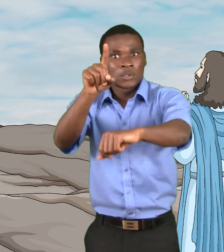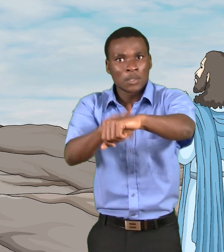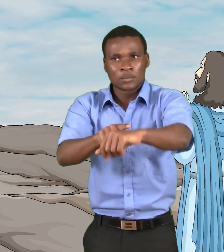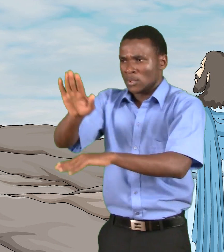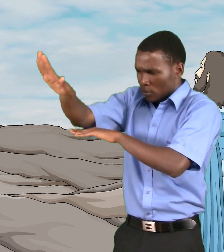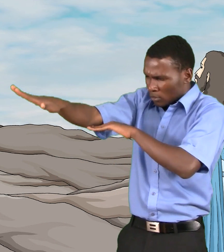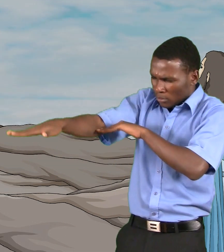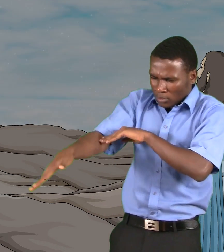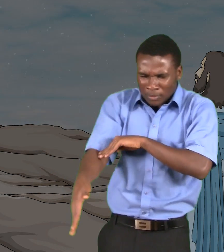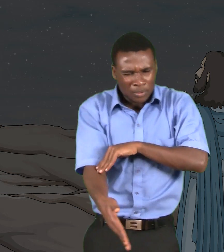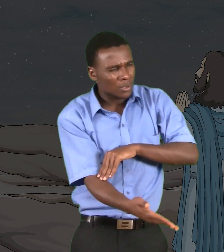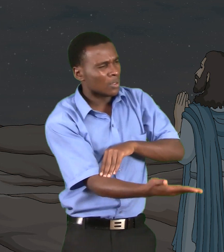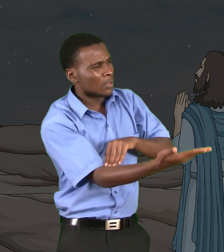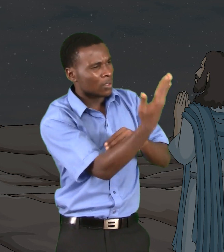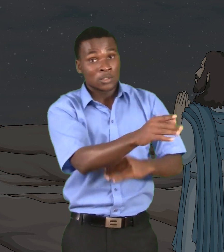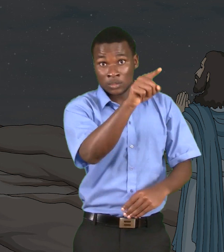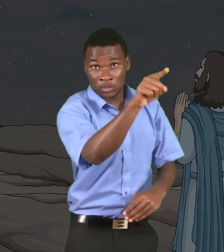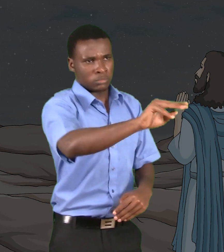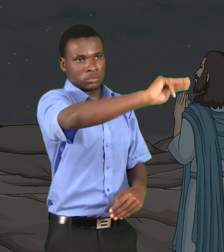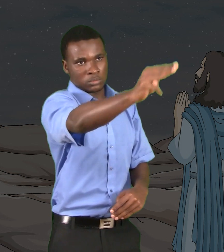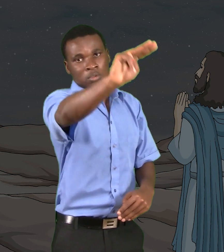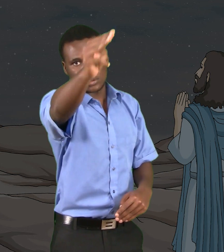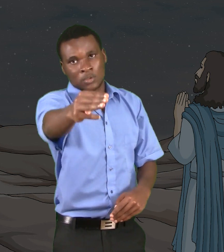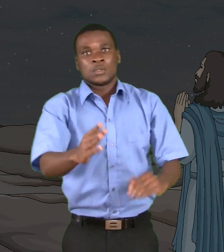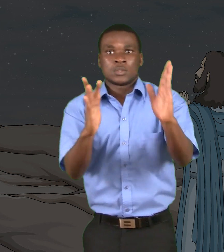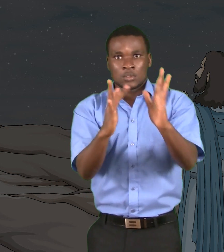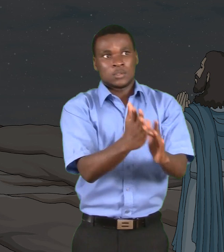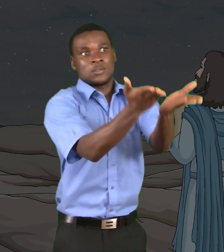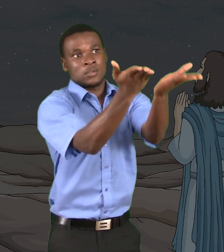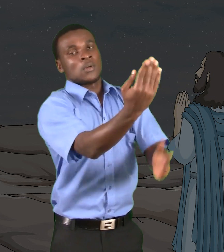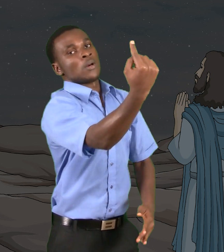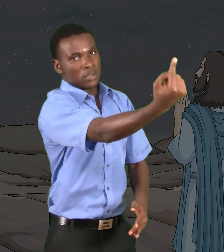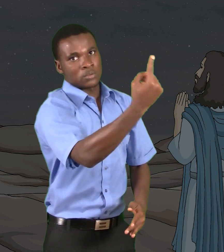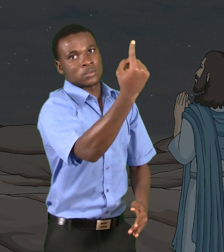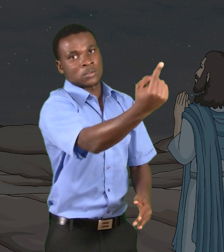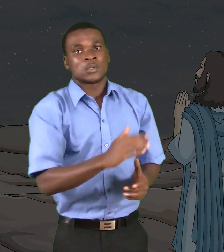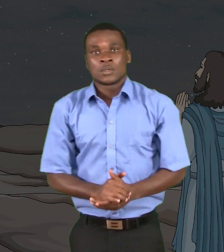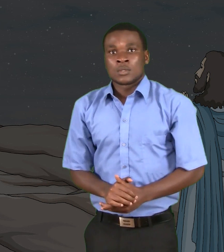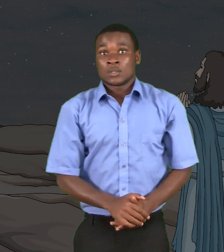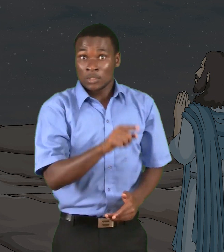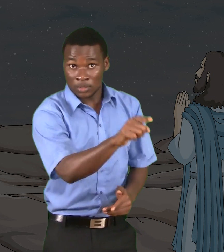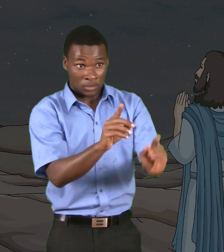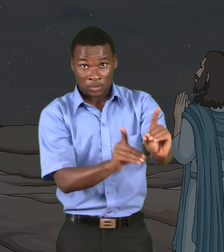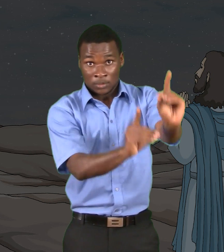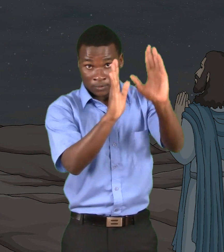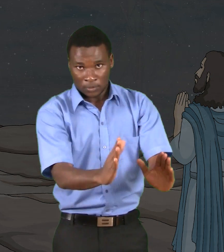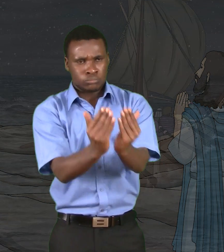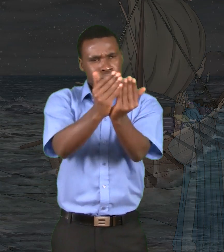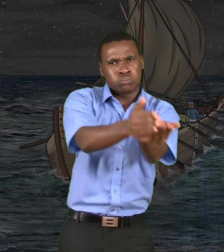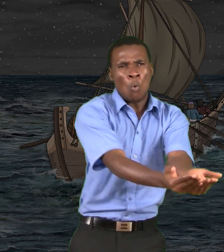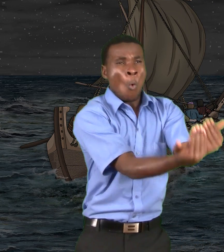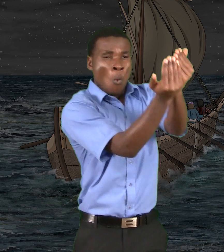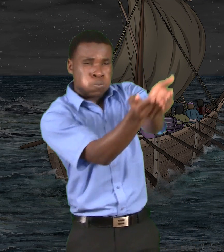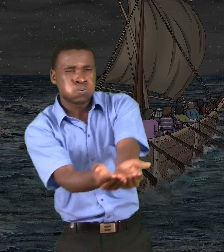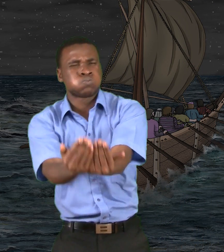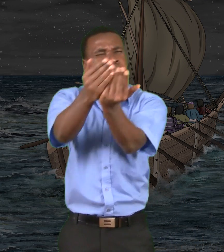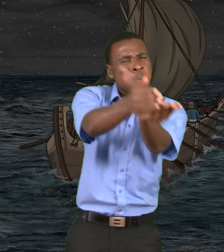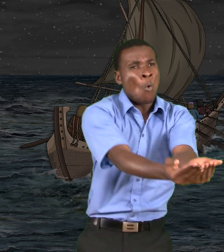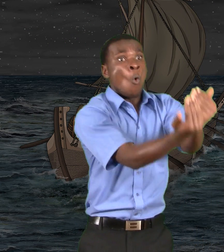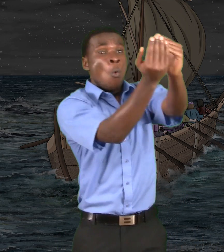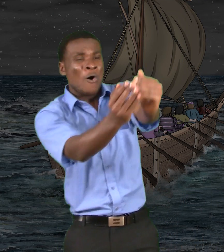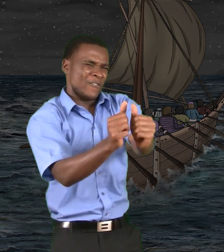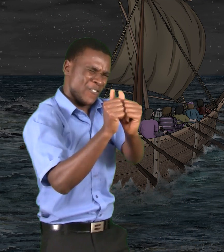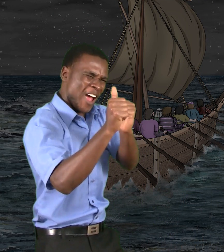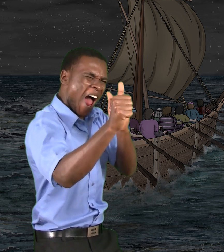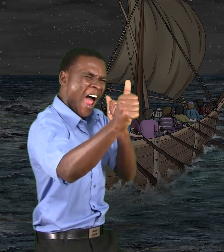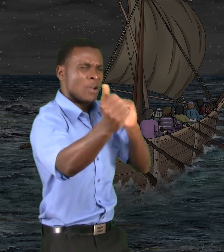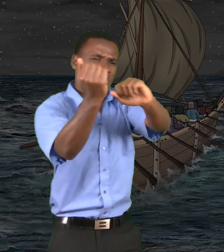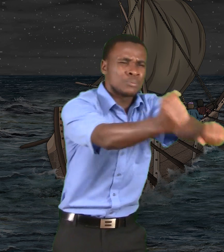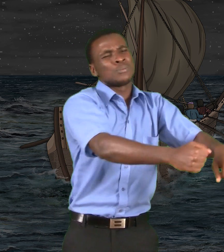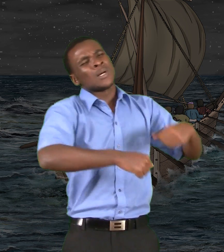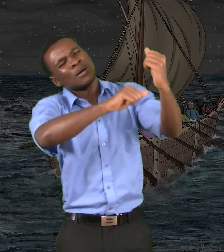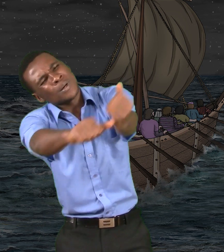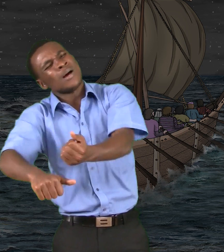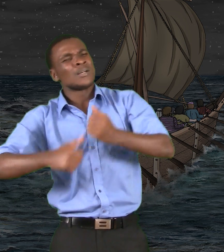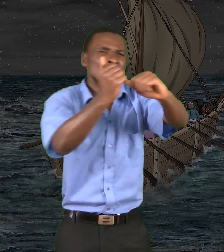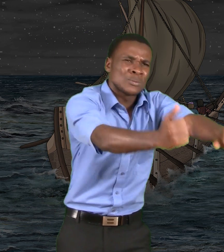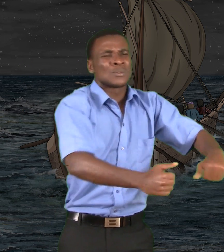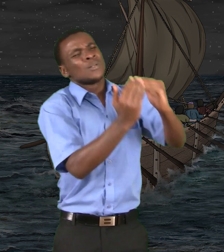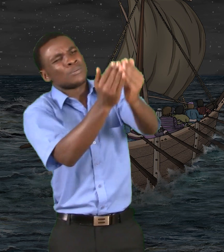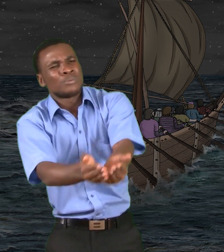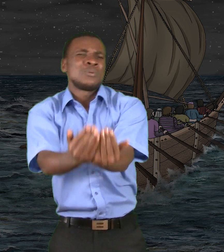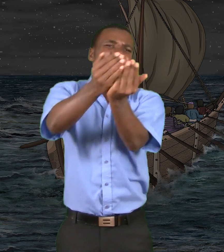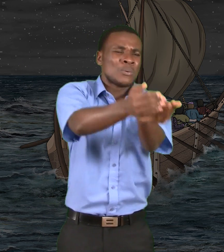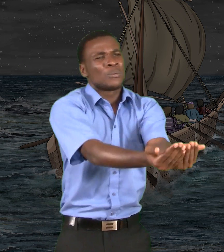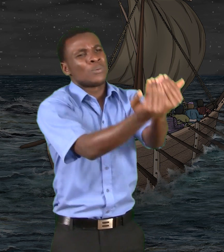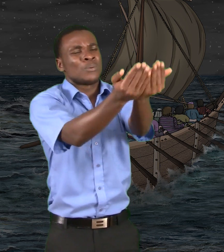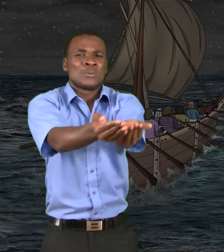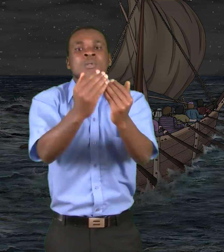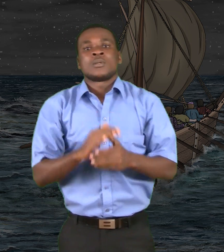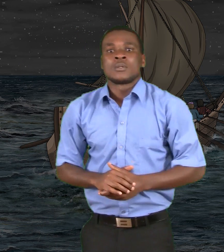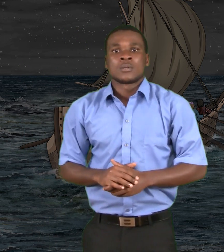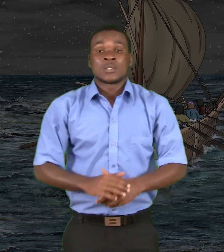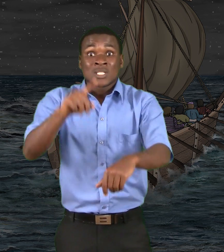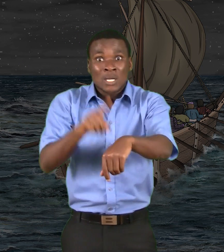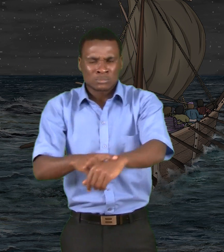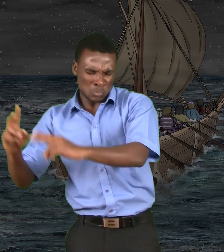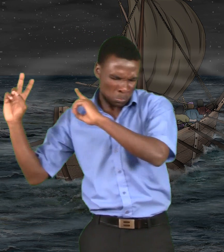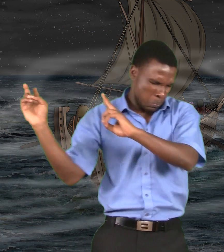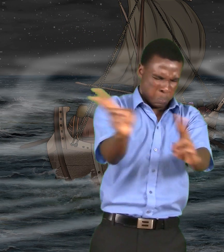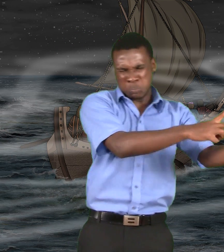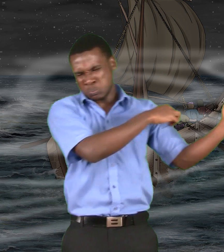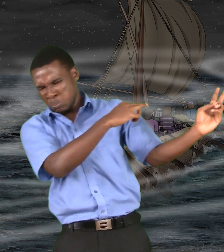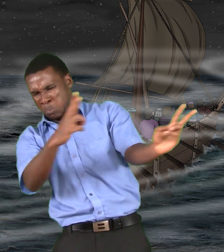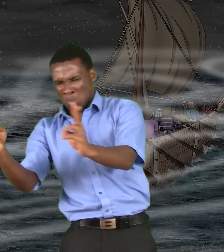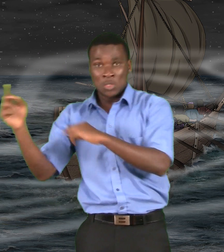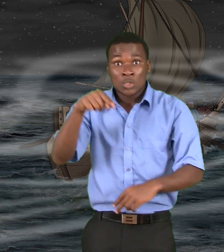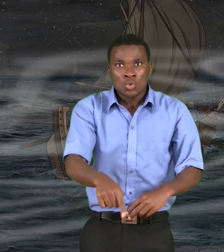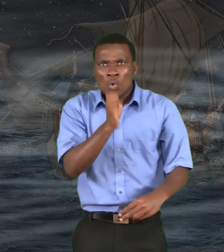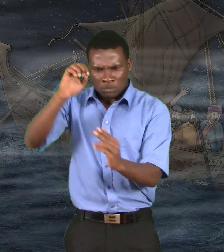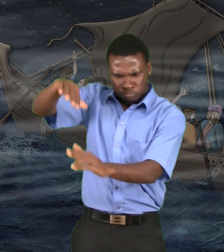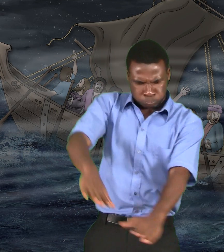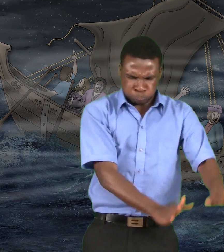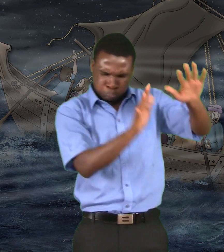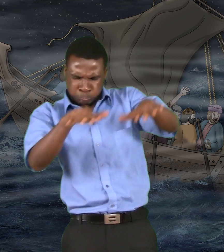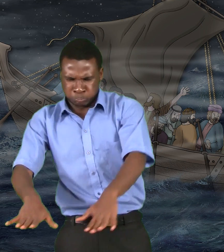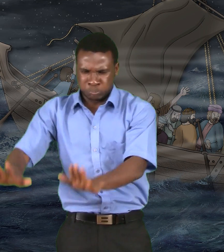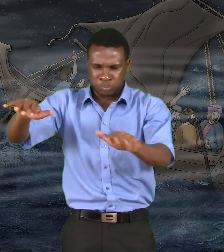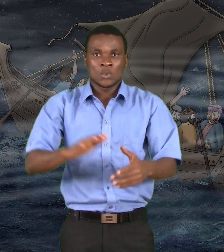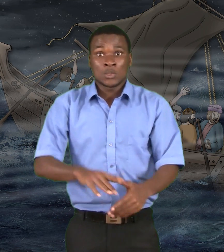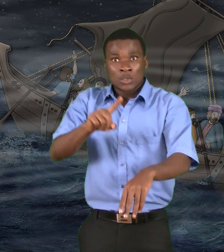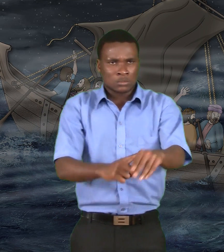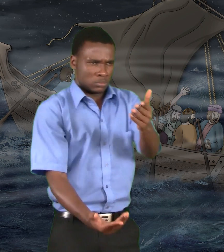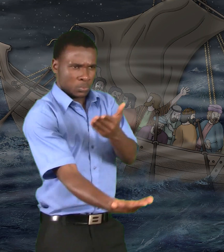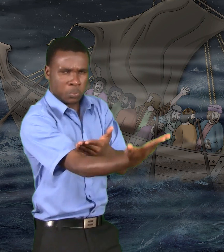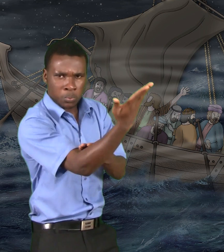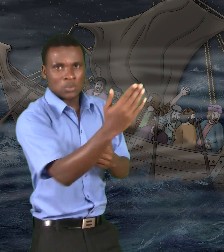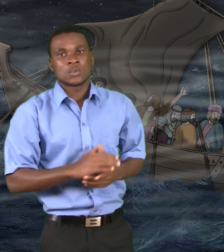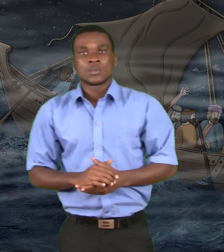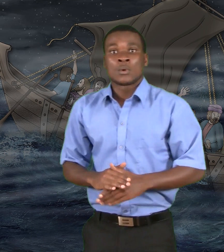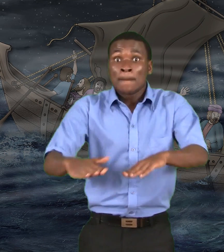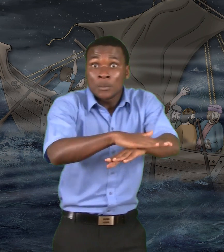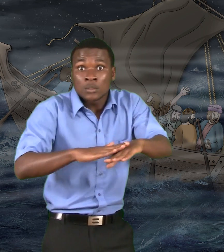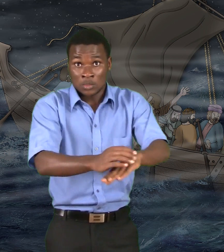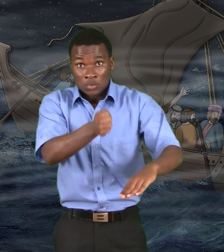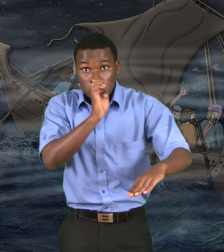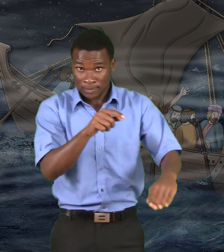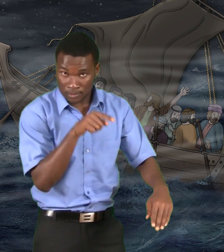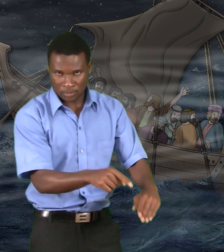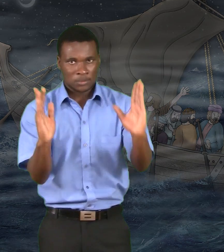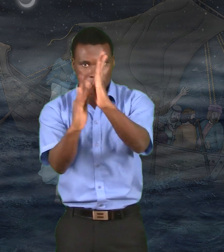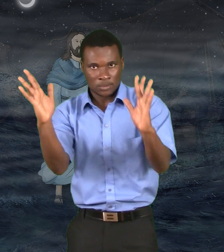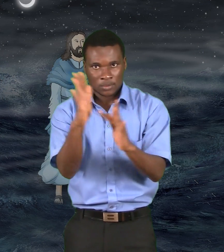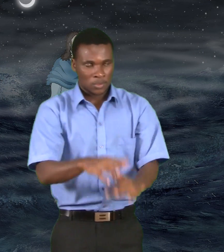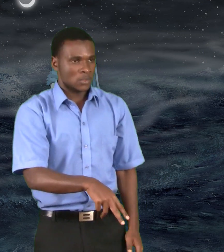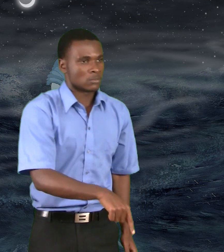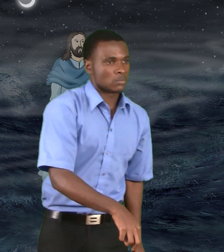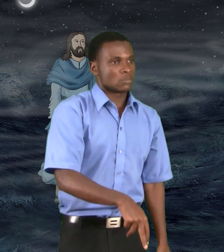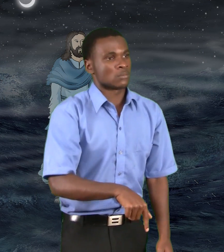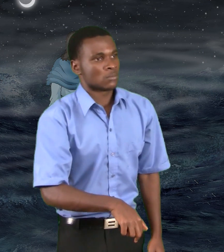When evening came, He was there alone, but the boat was already far from land, buffeted by the waves because the wind was against it.